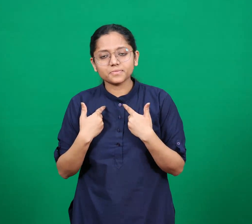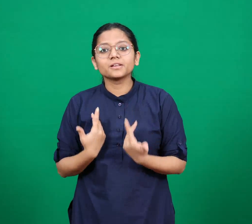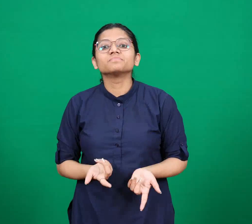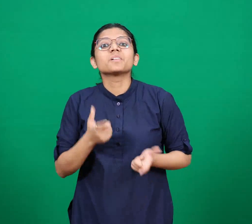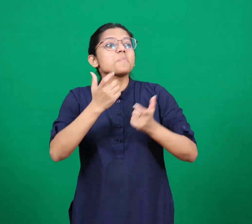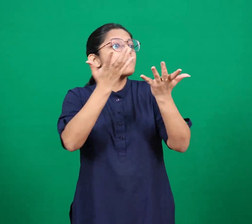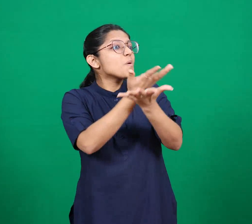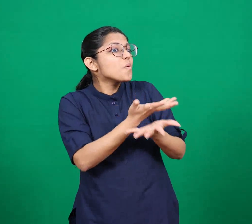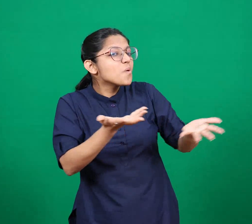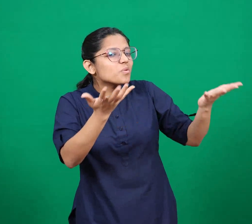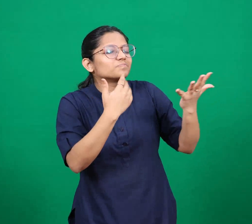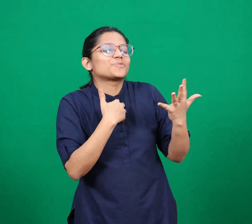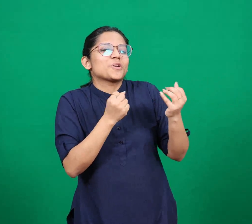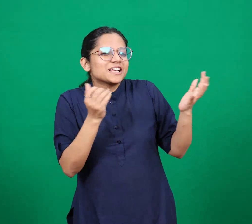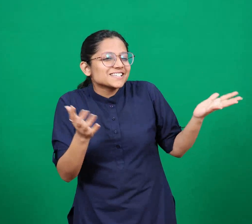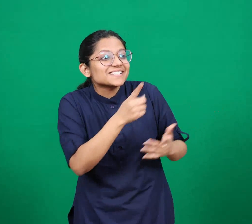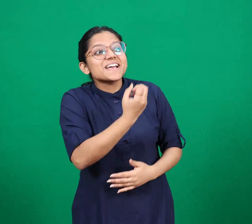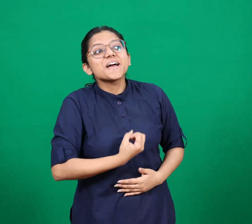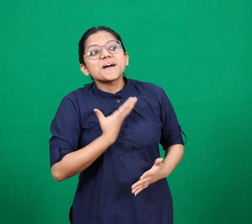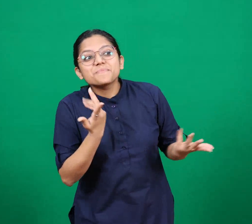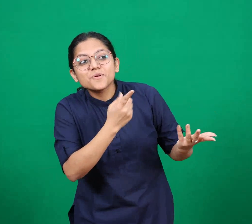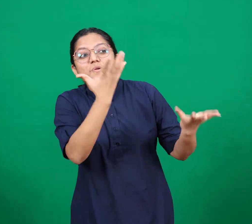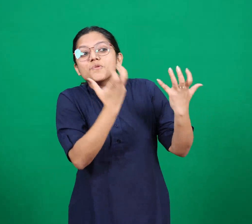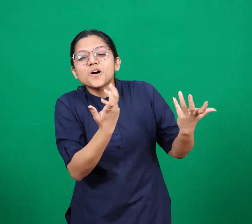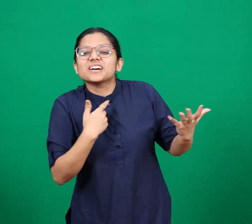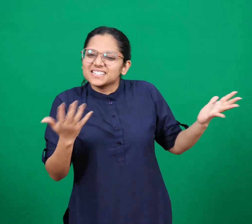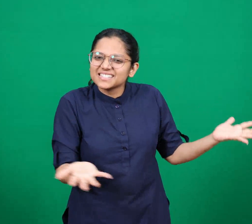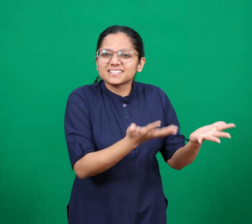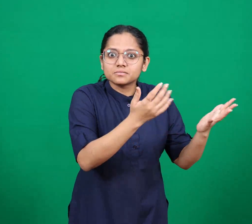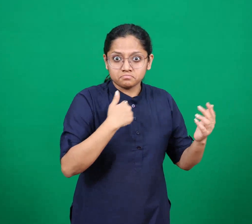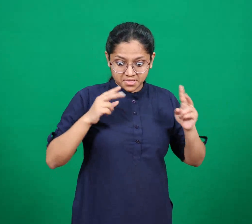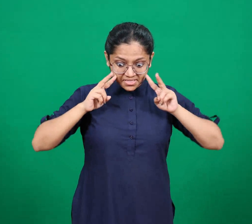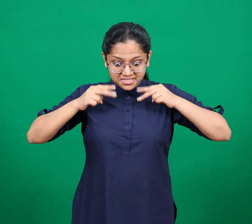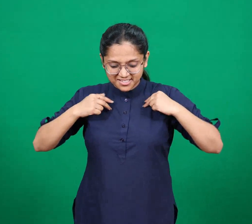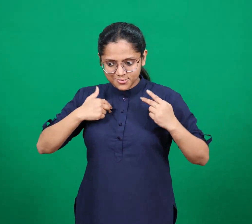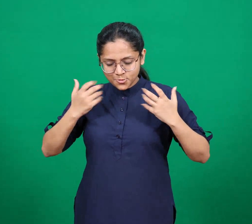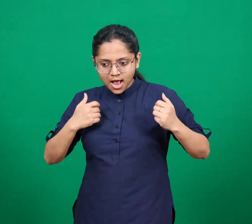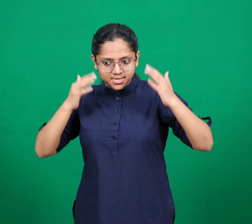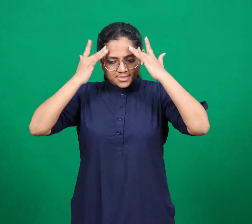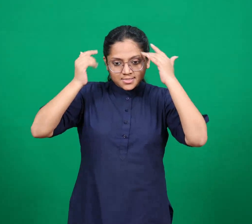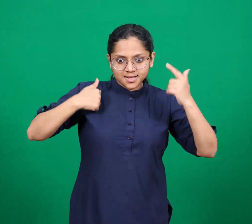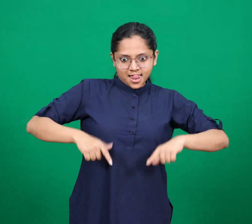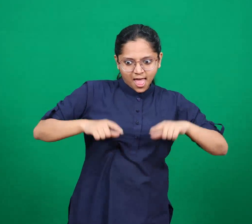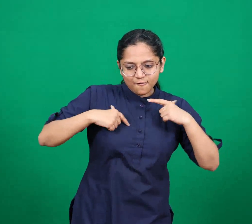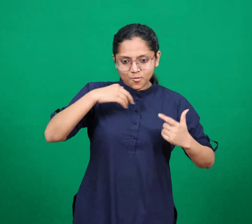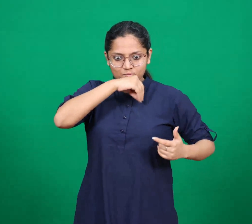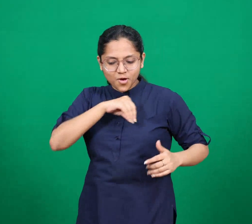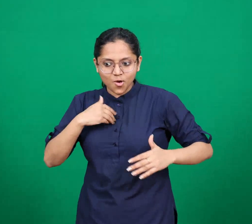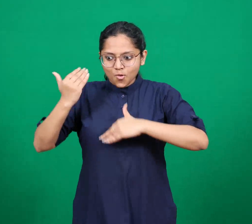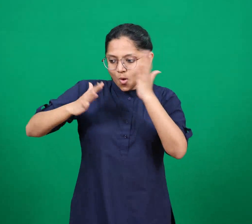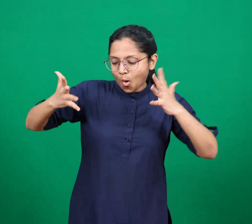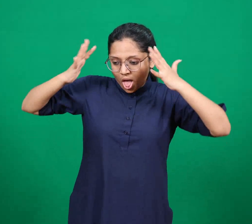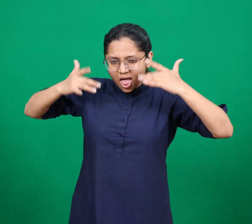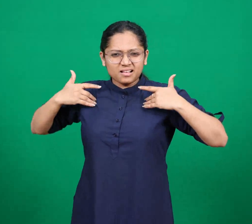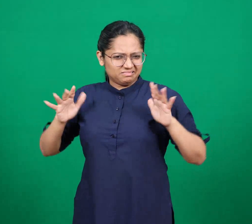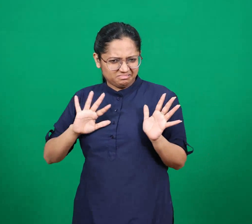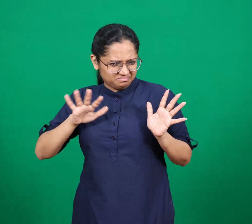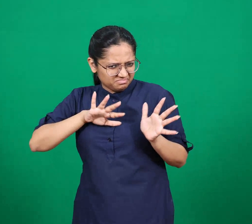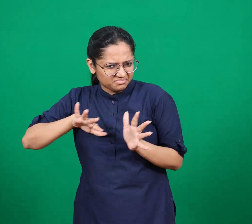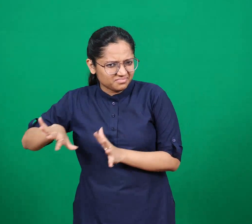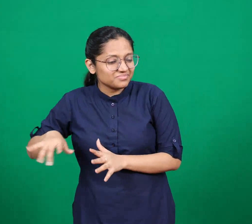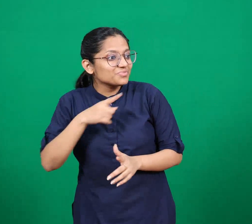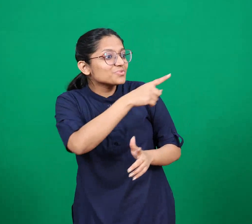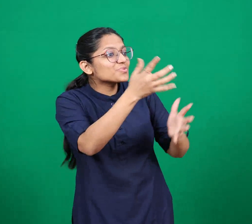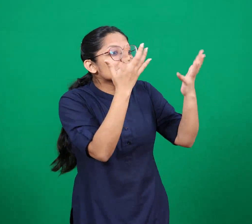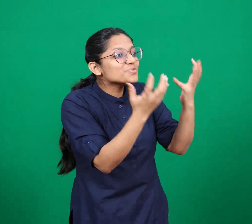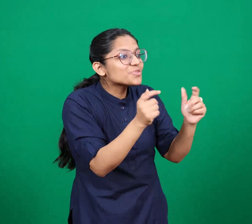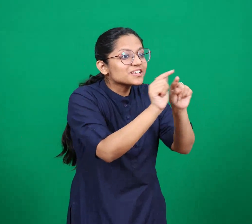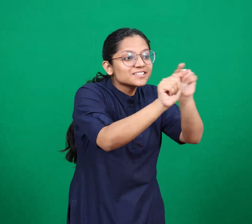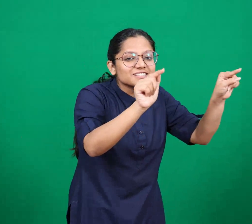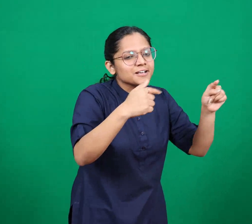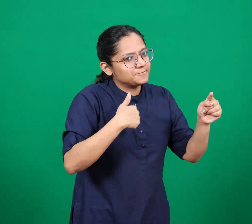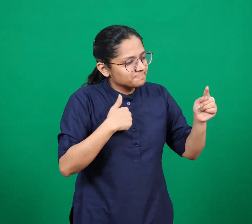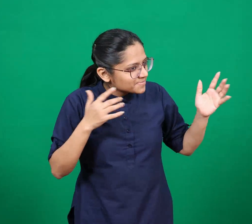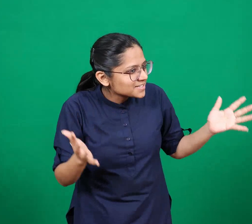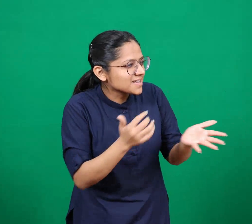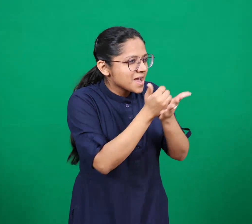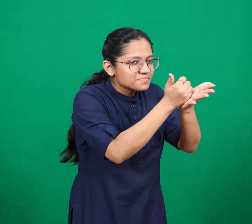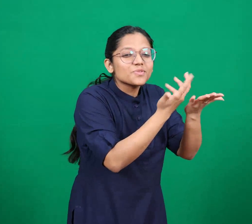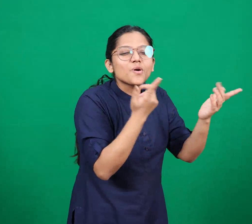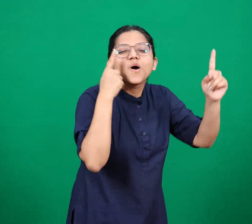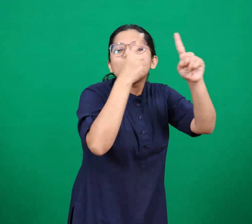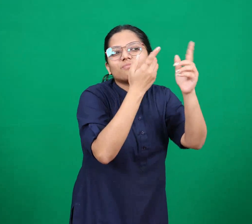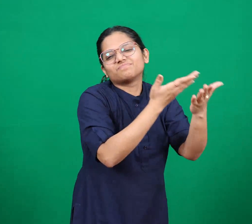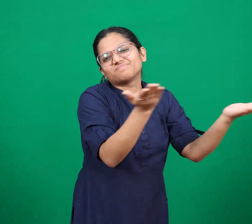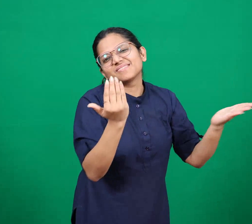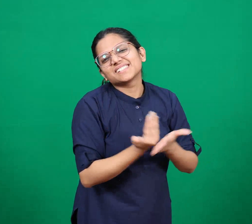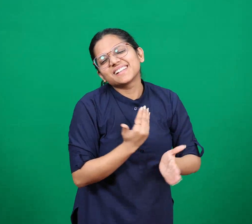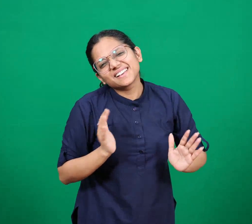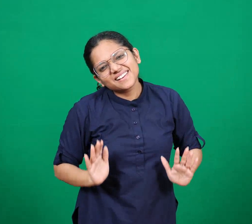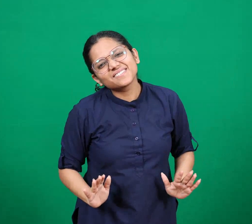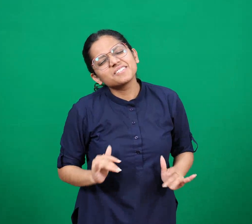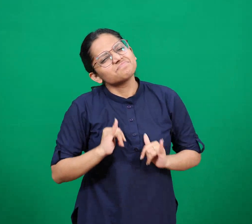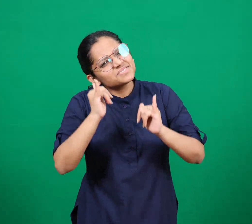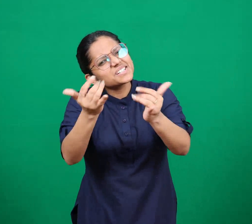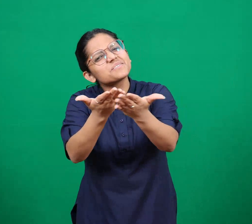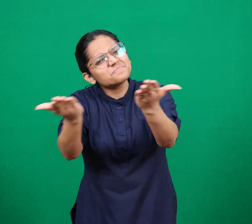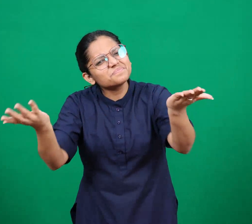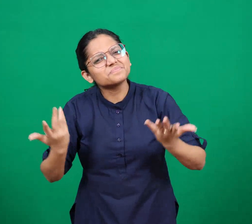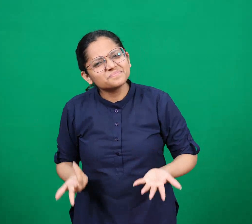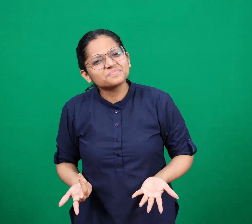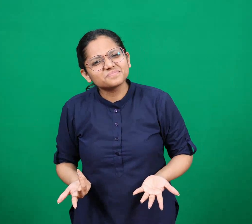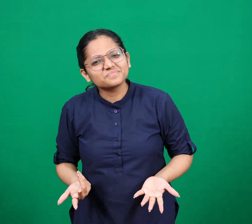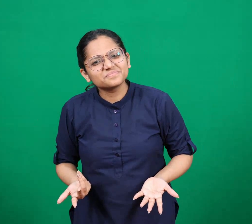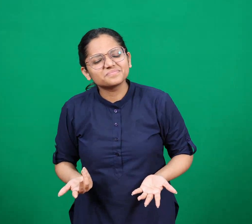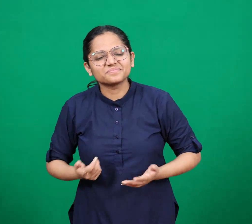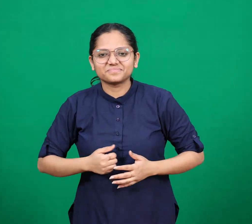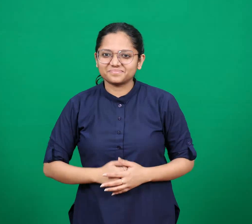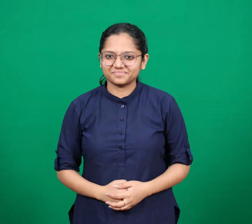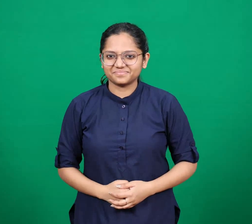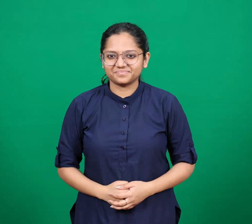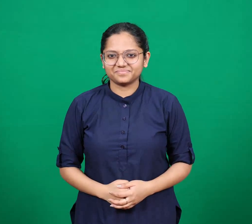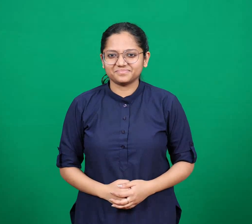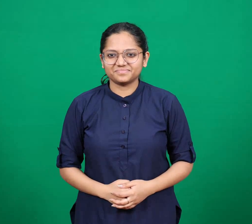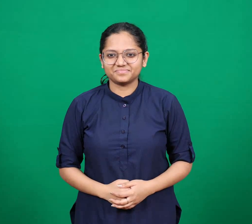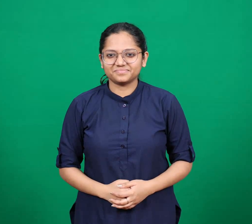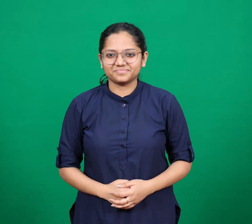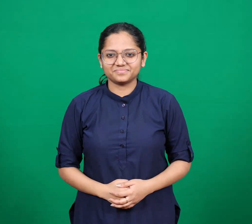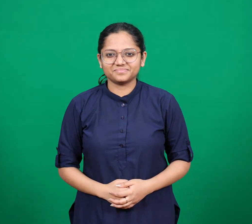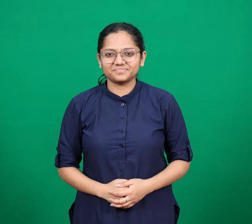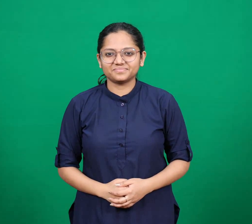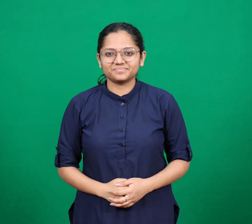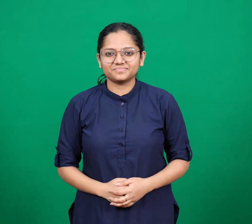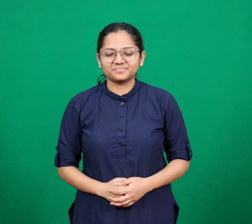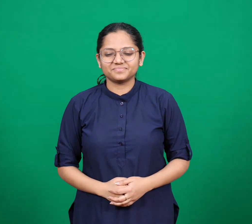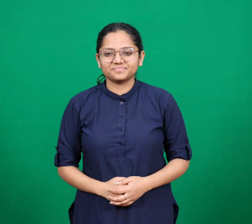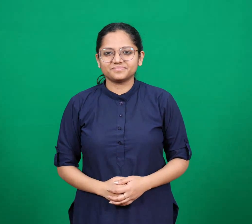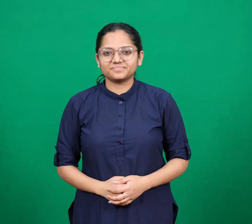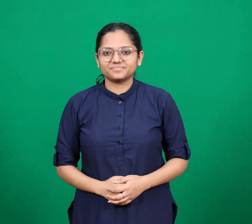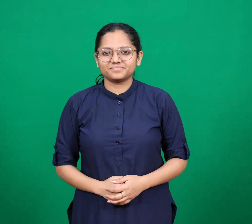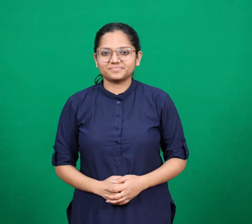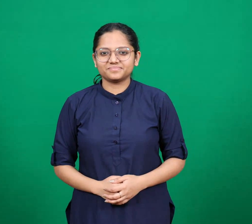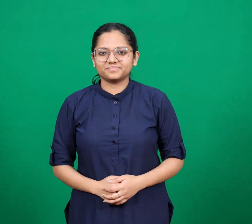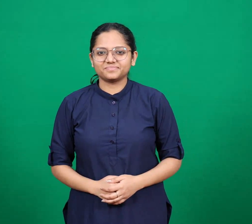For I am not seeking my own good, but the good of many, that they may be saved.